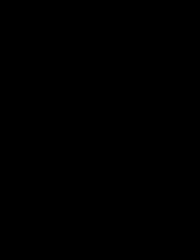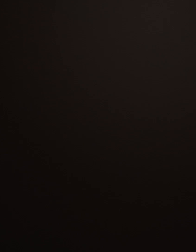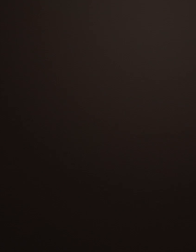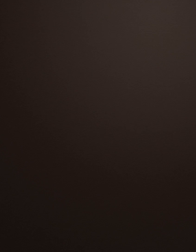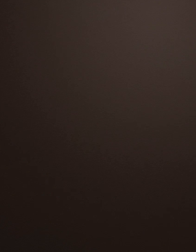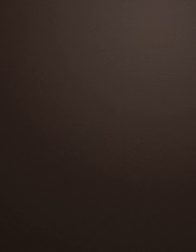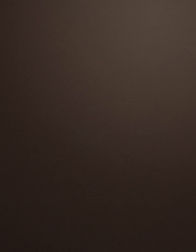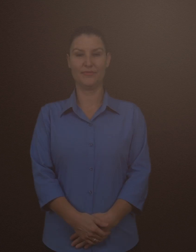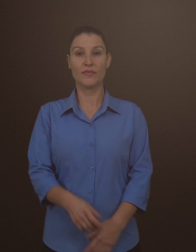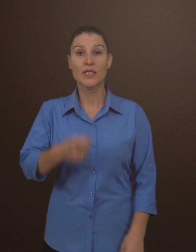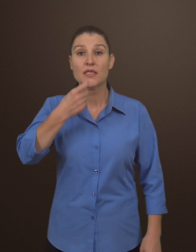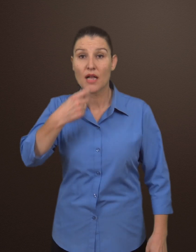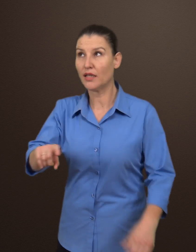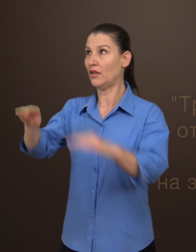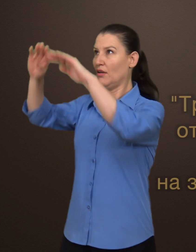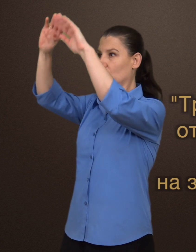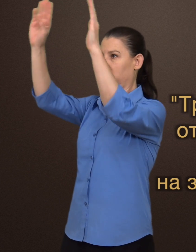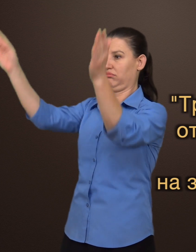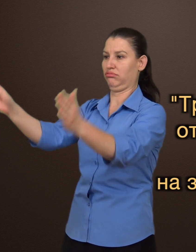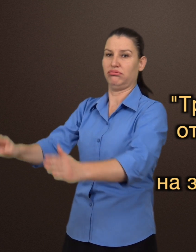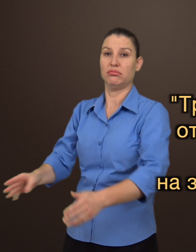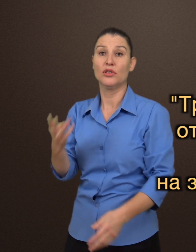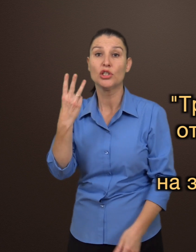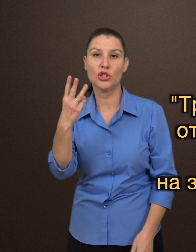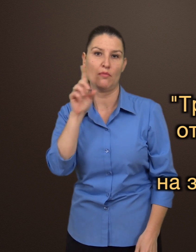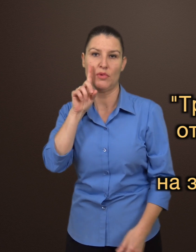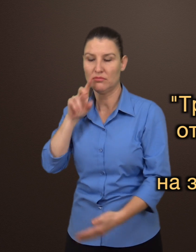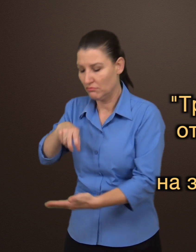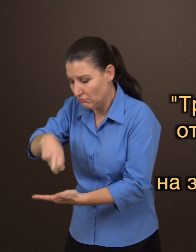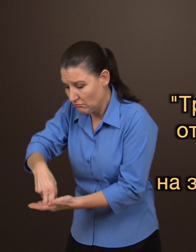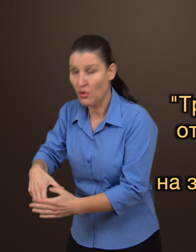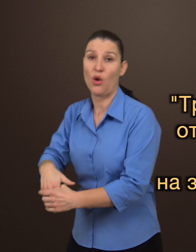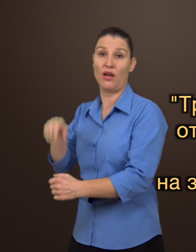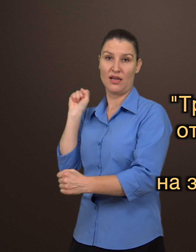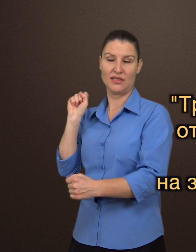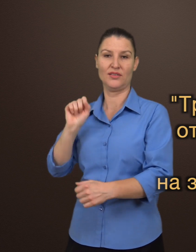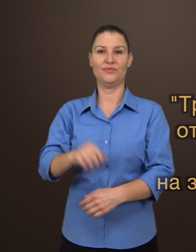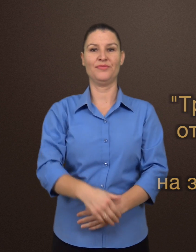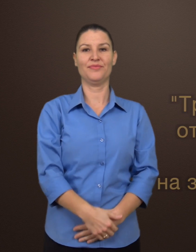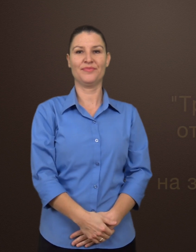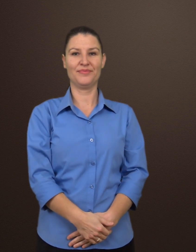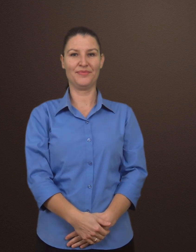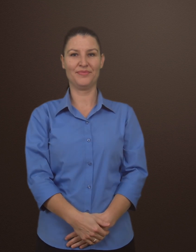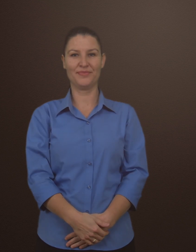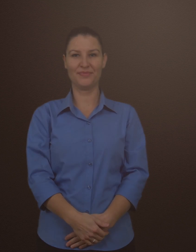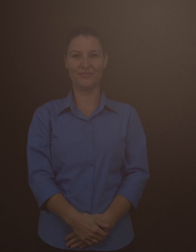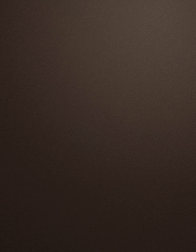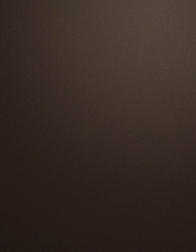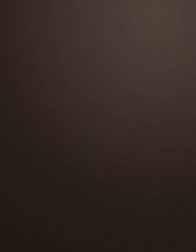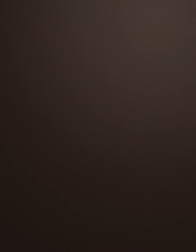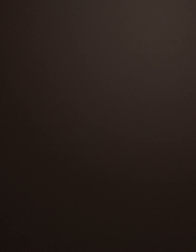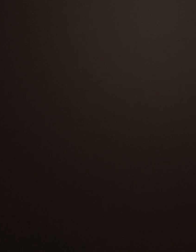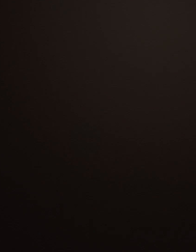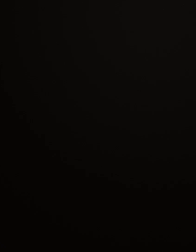Three men refuse to worship the tall gold statue